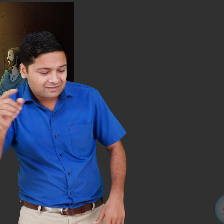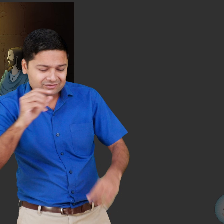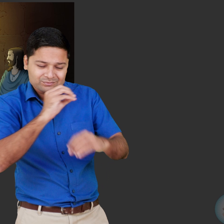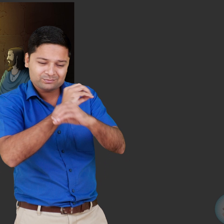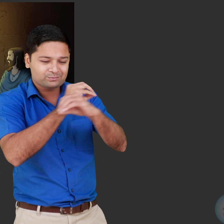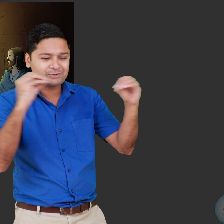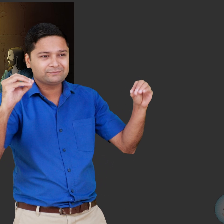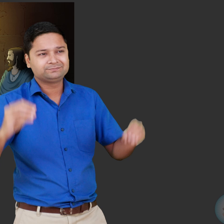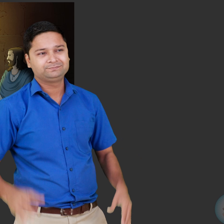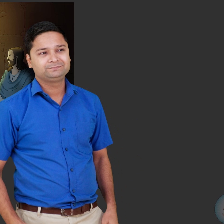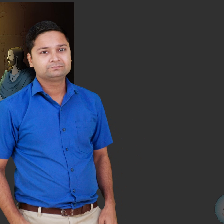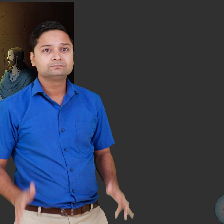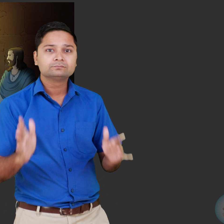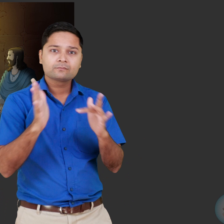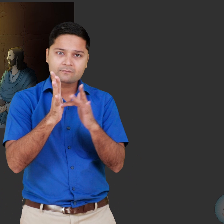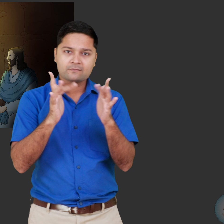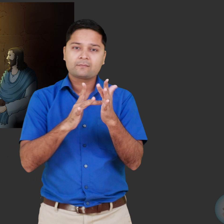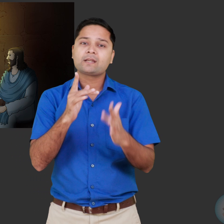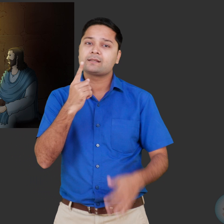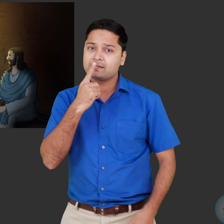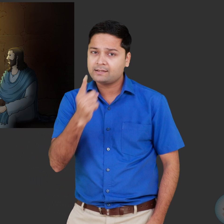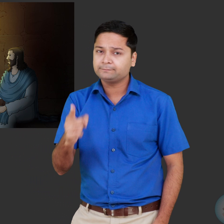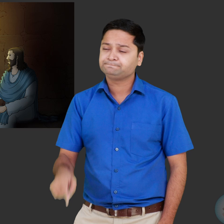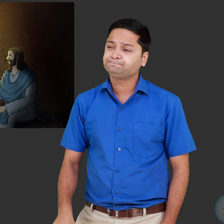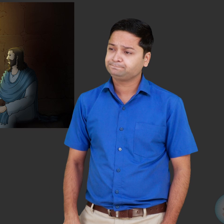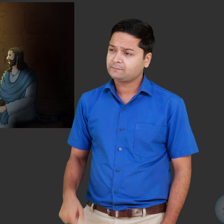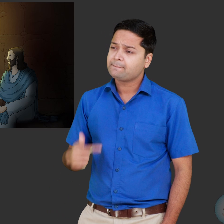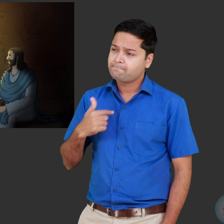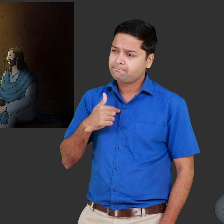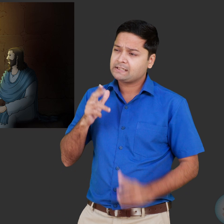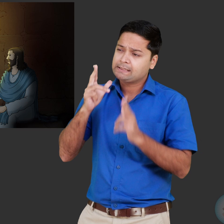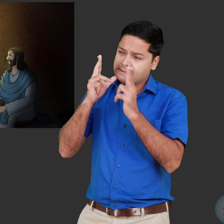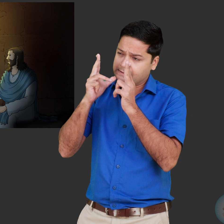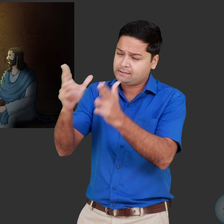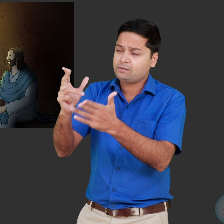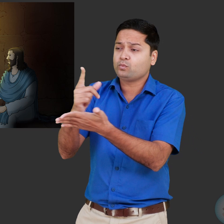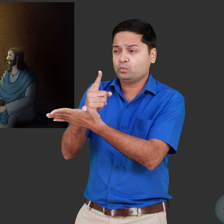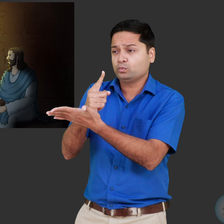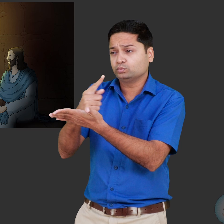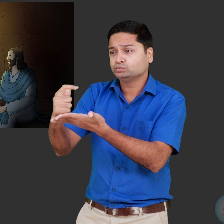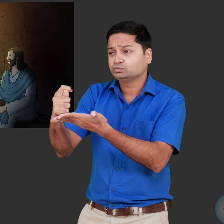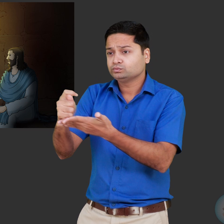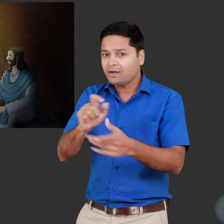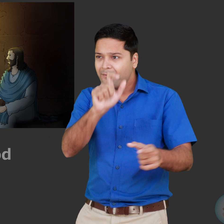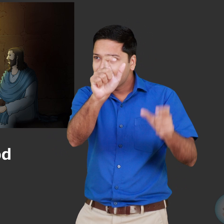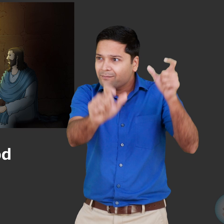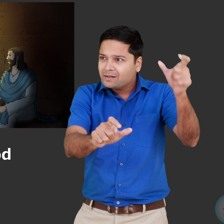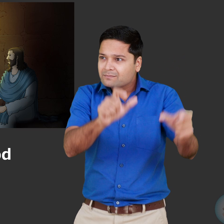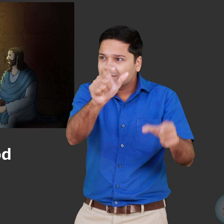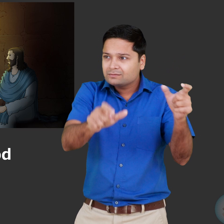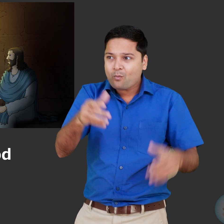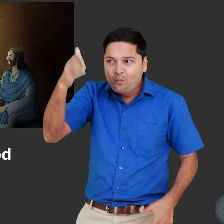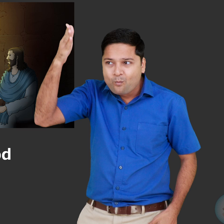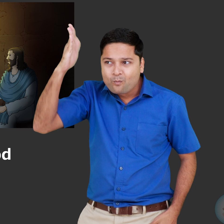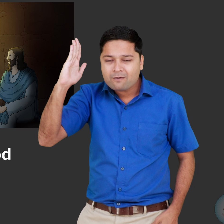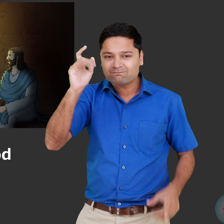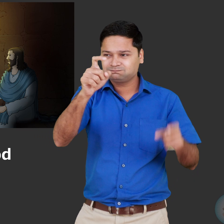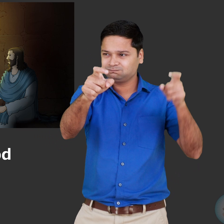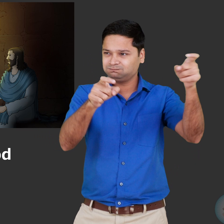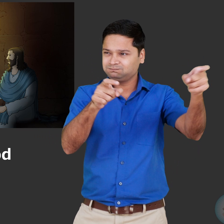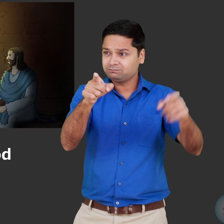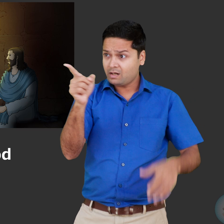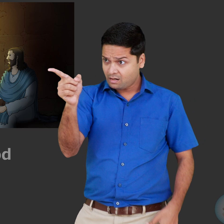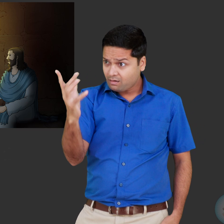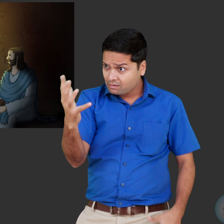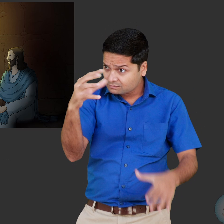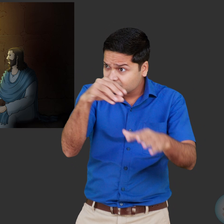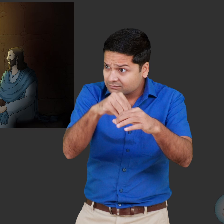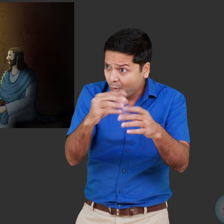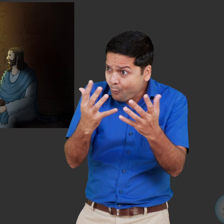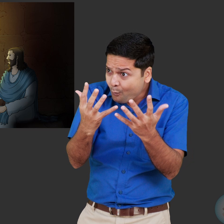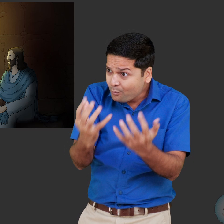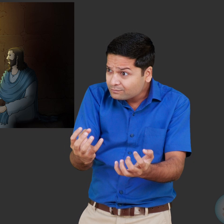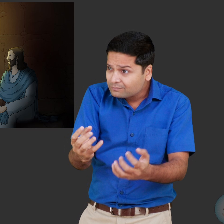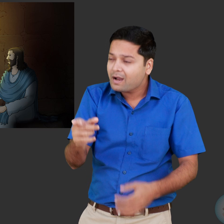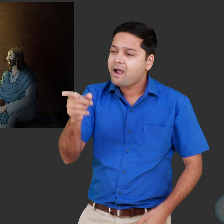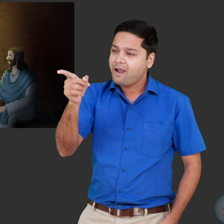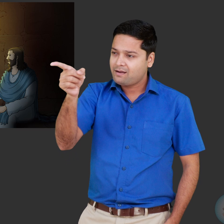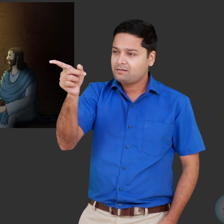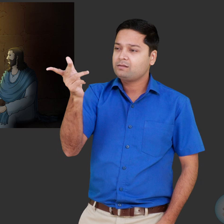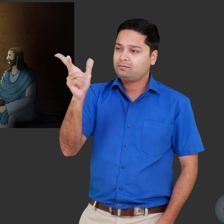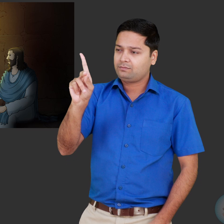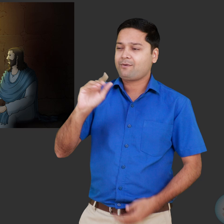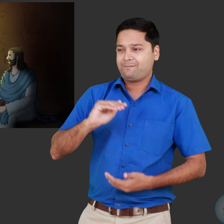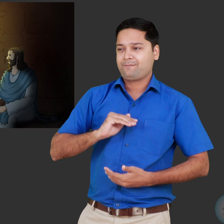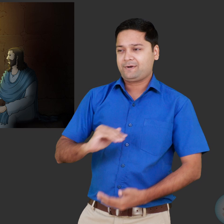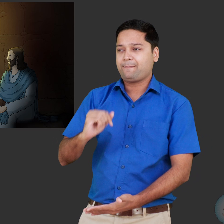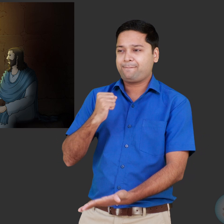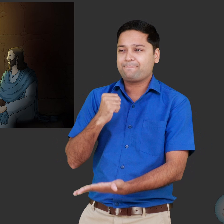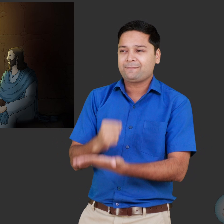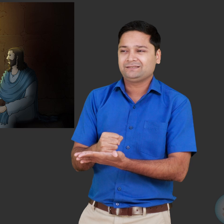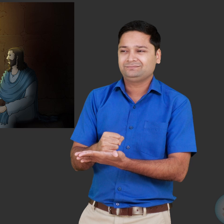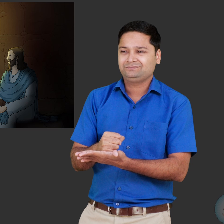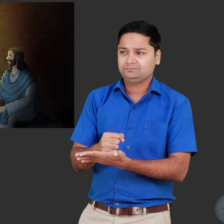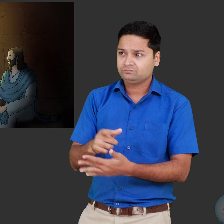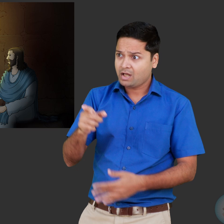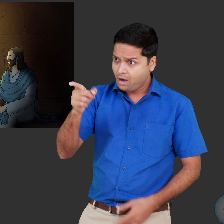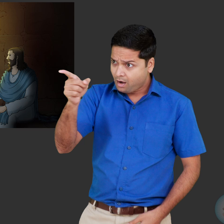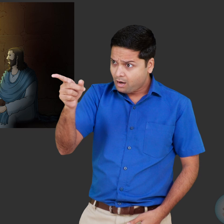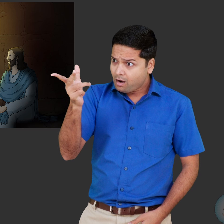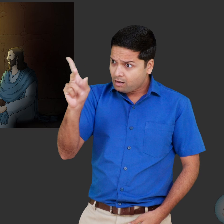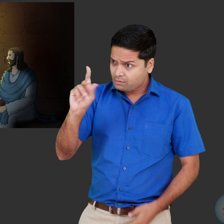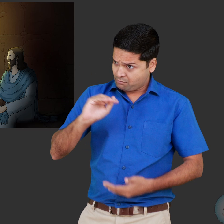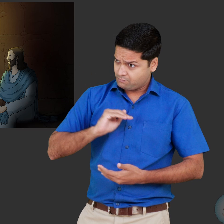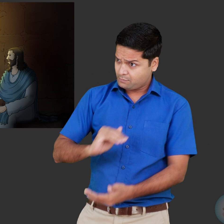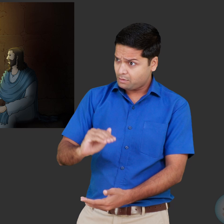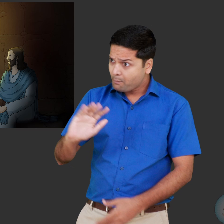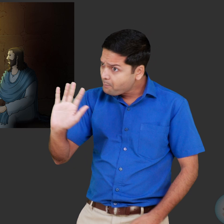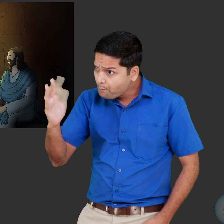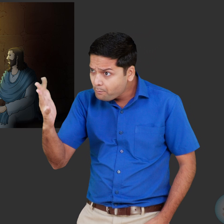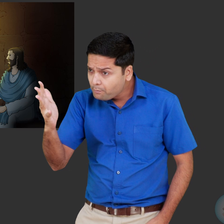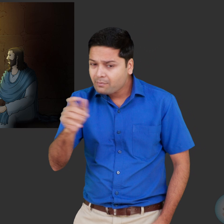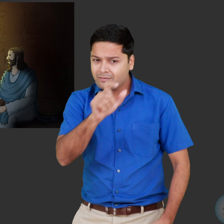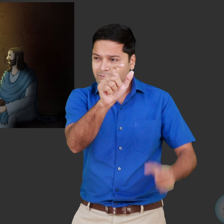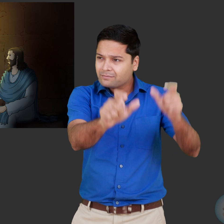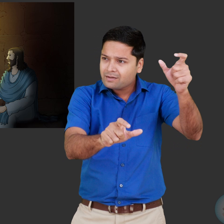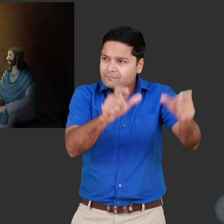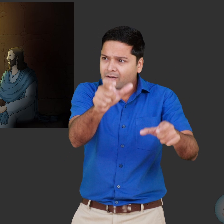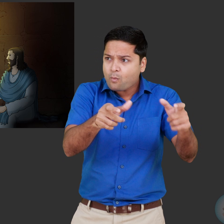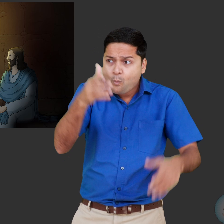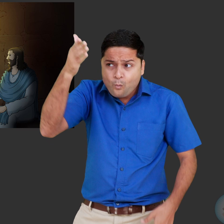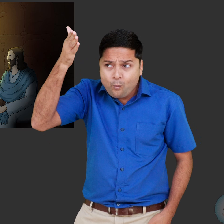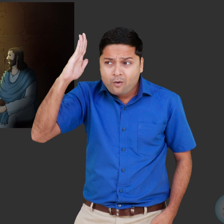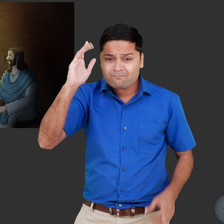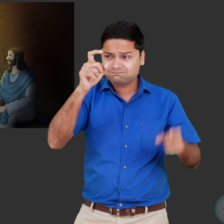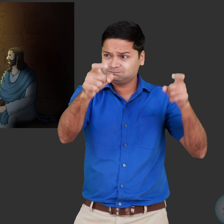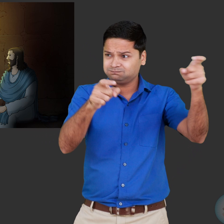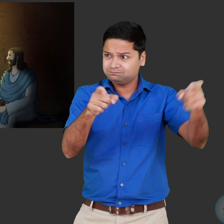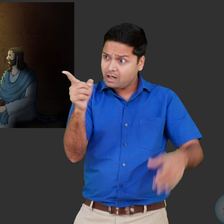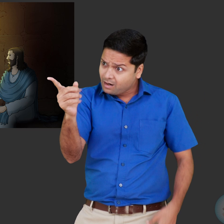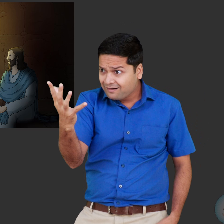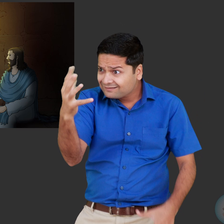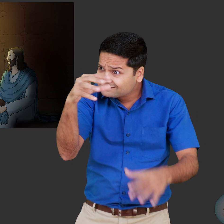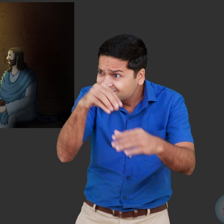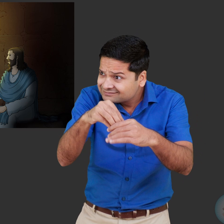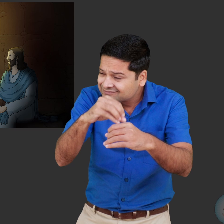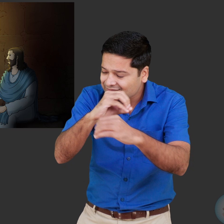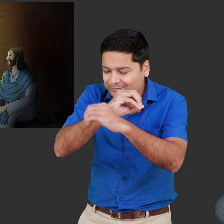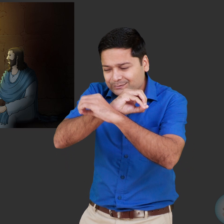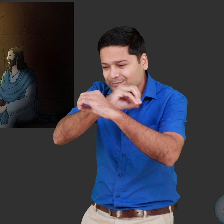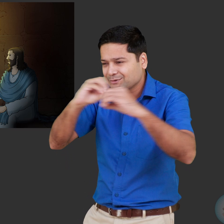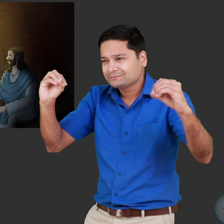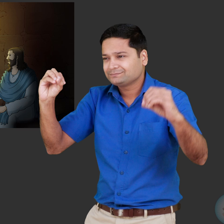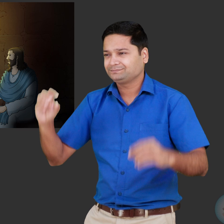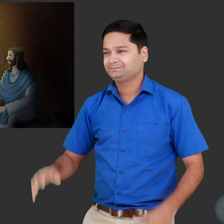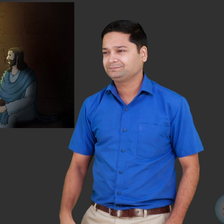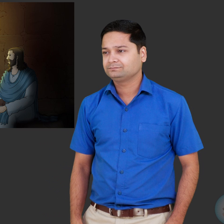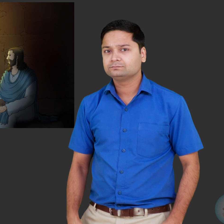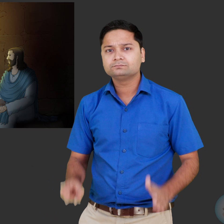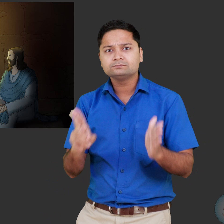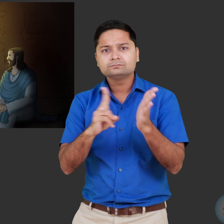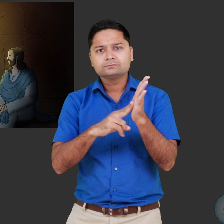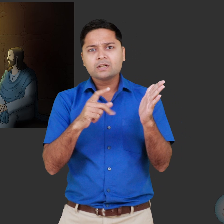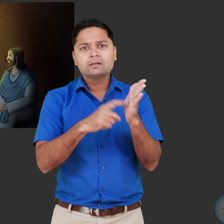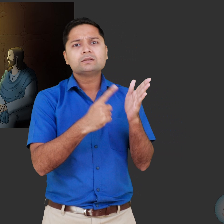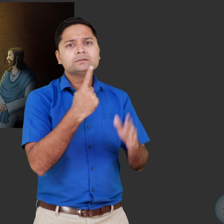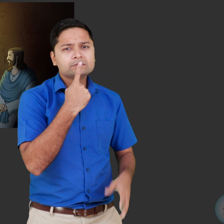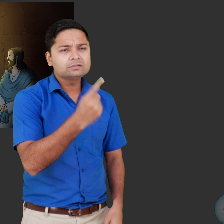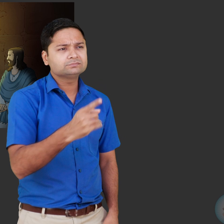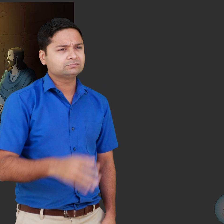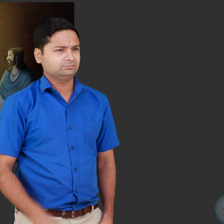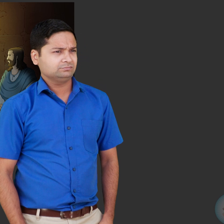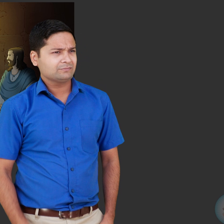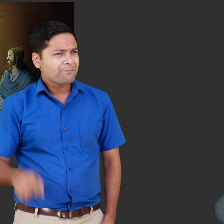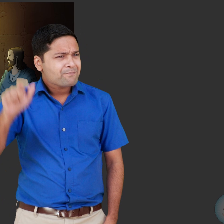Jesus replied, “Truly, truly, I tell you, no one can see the kingdom of God unless he is born again.”